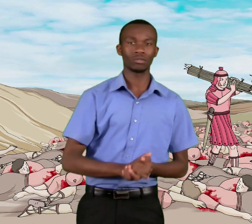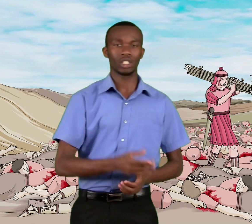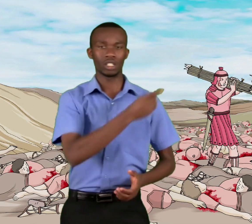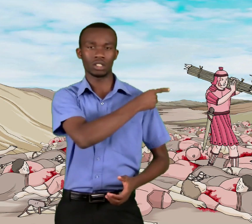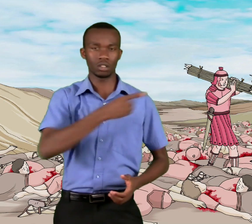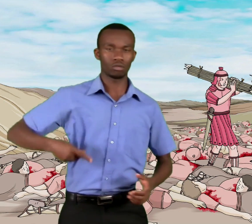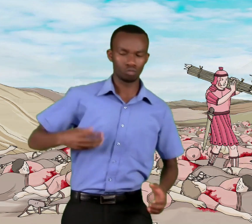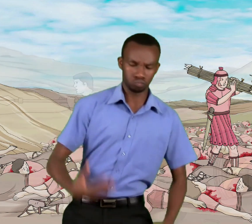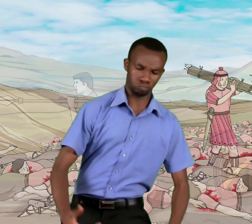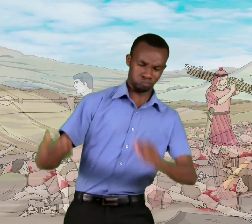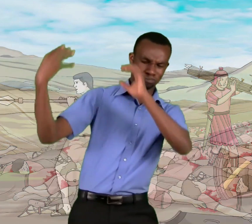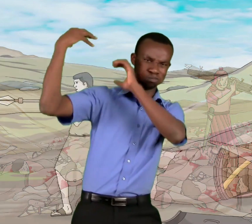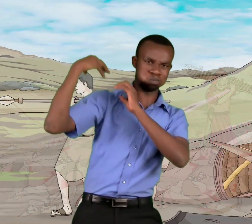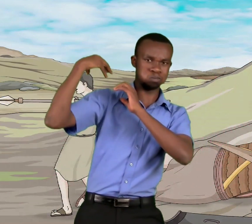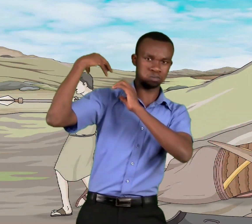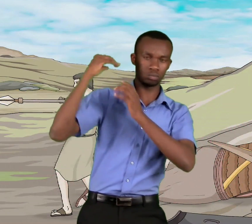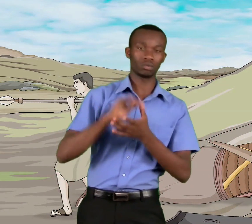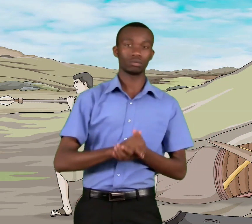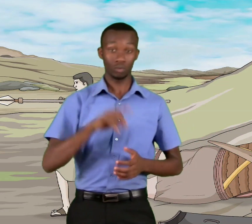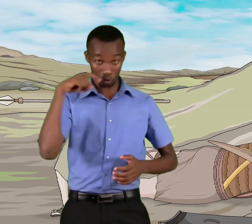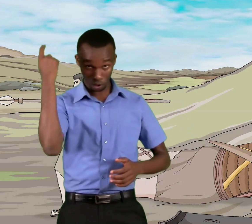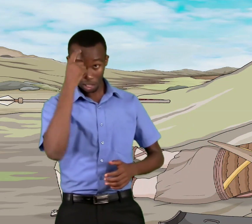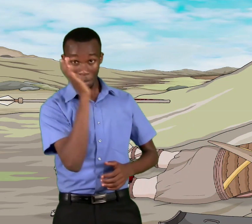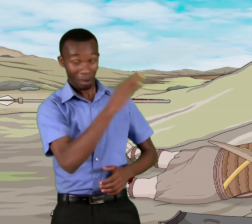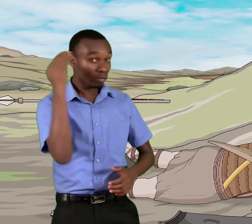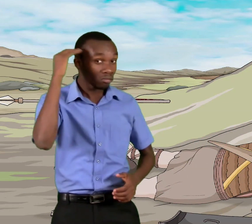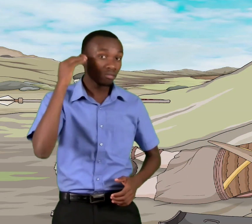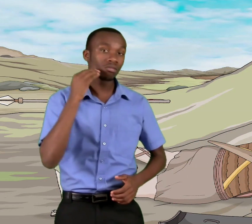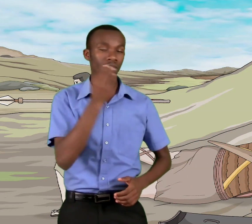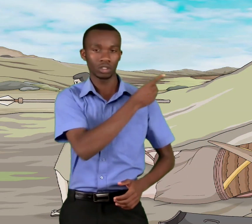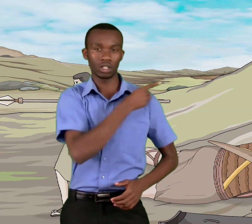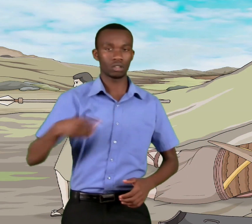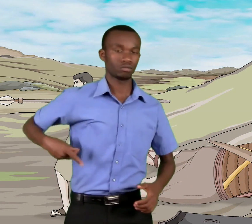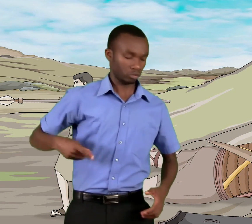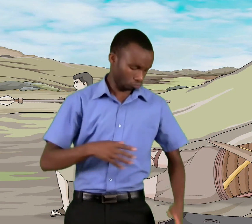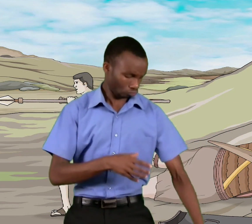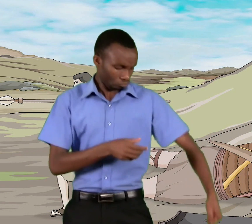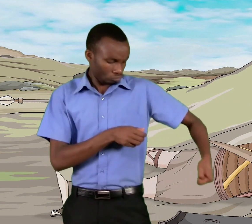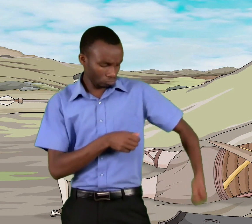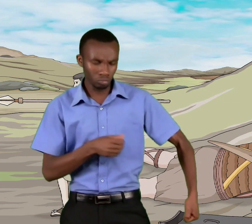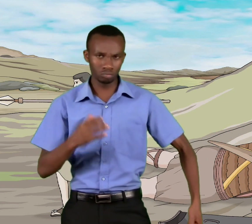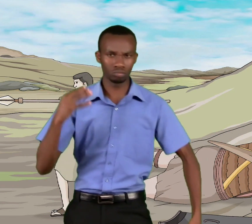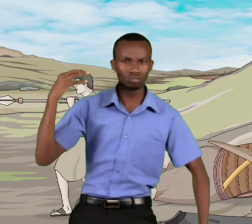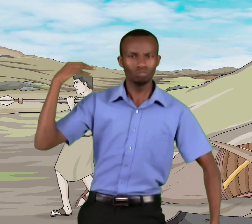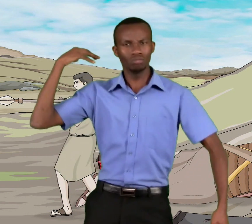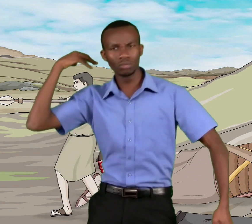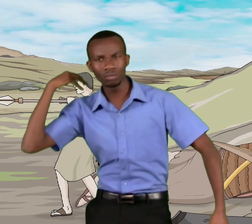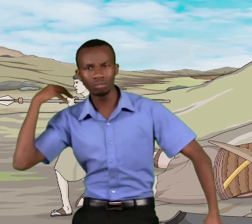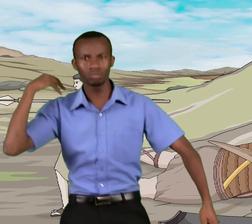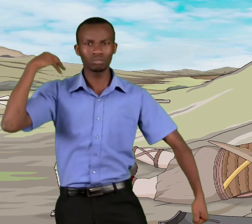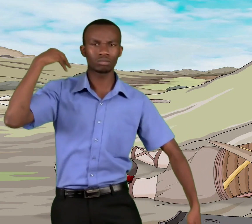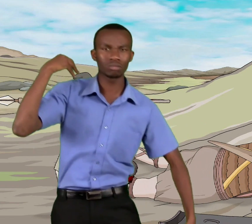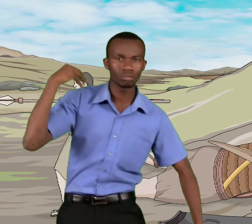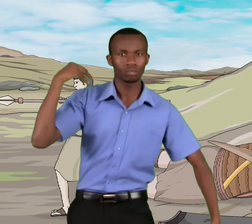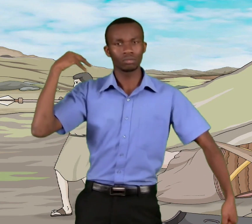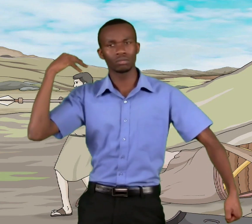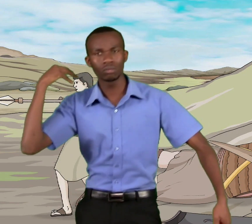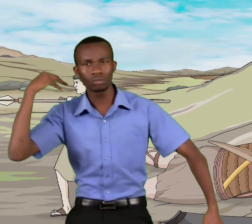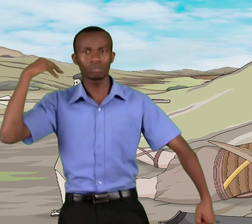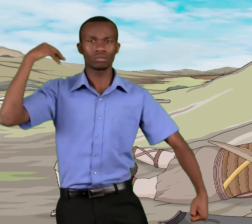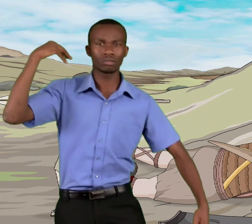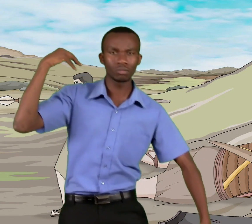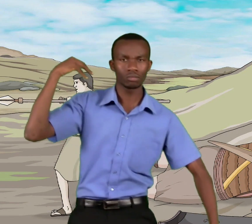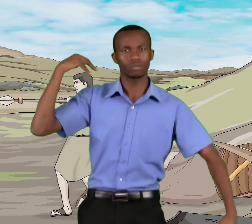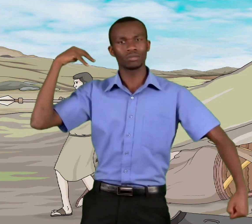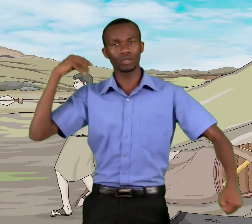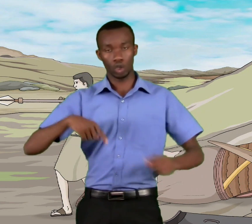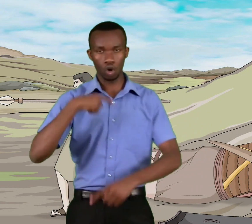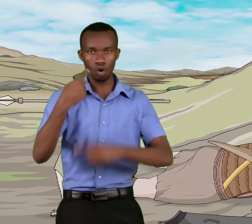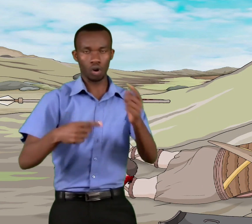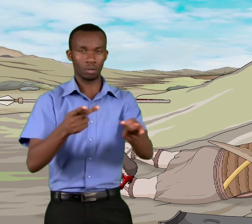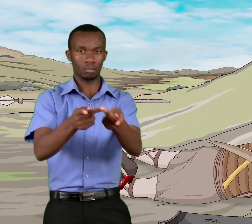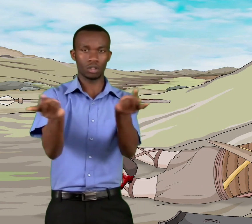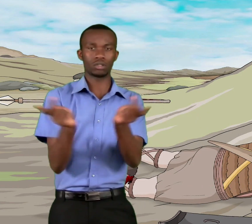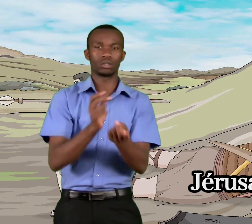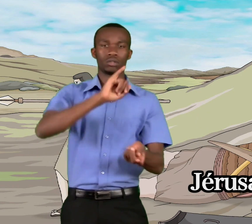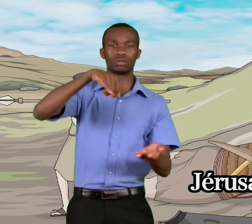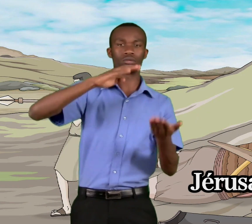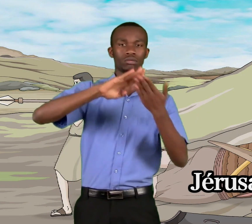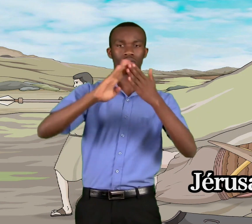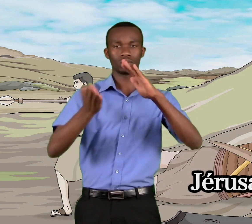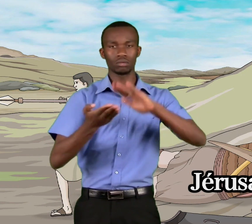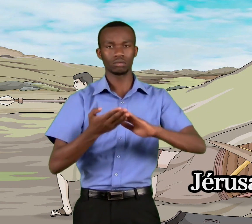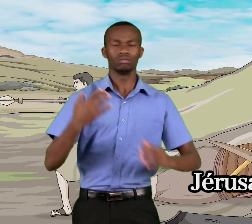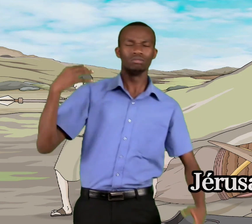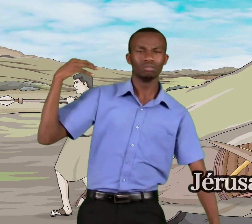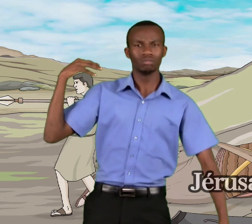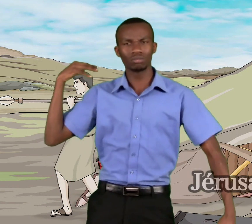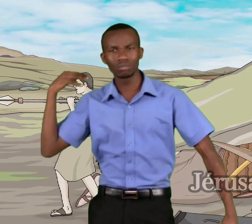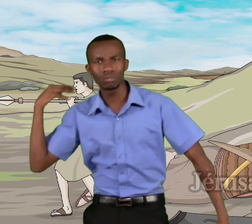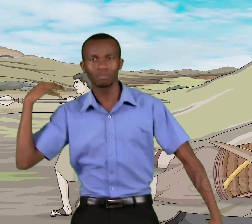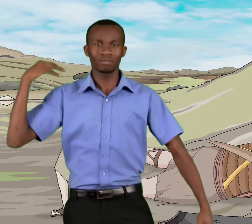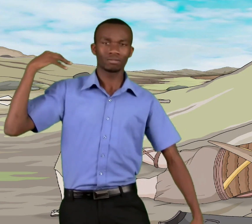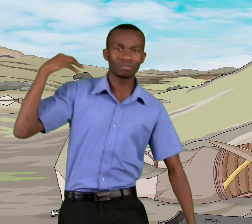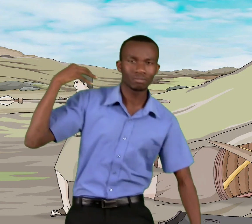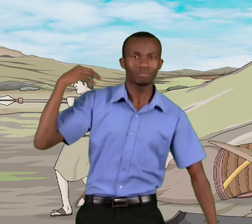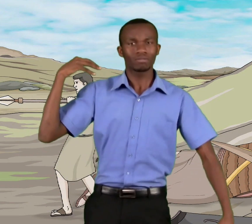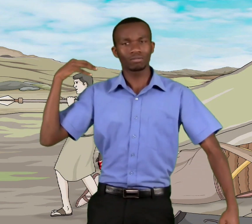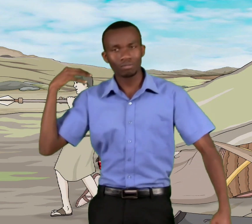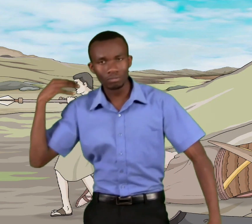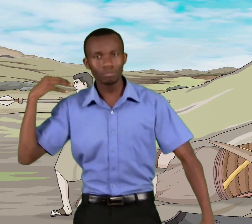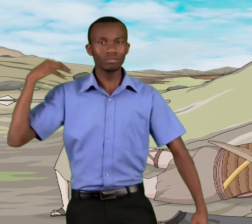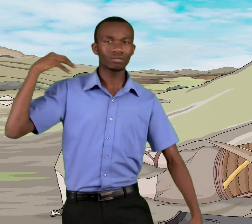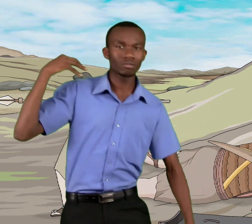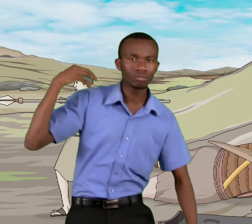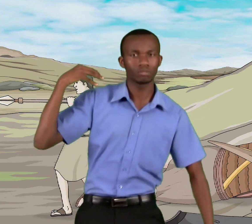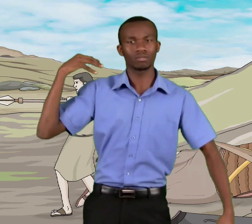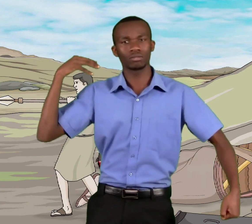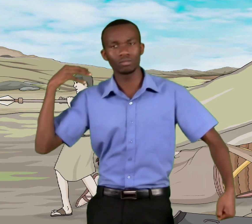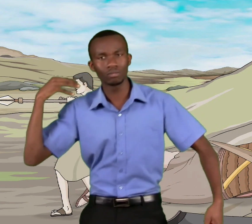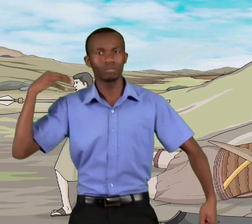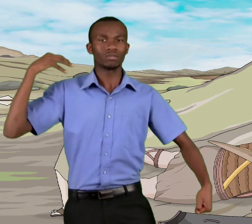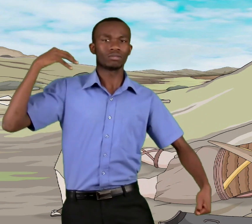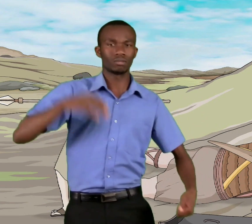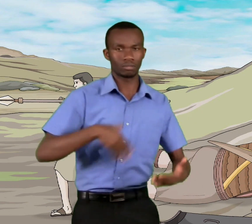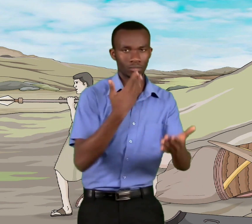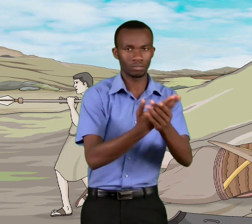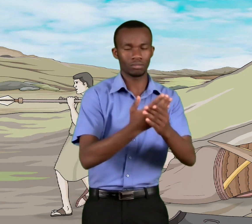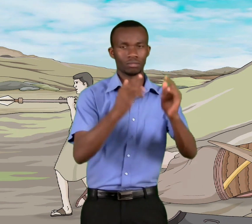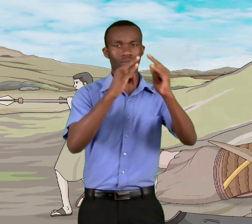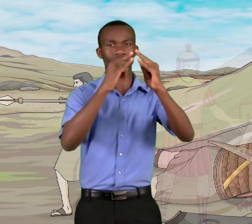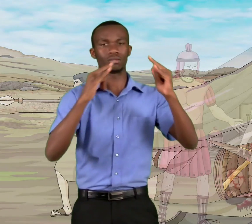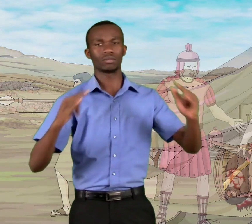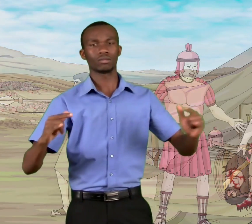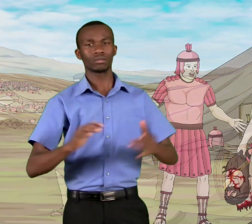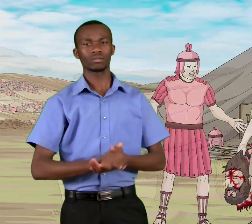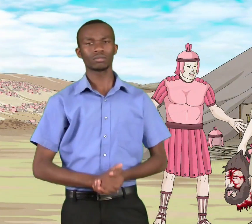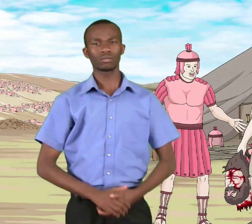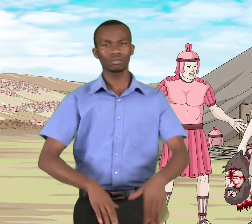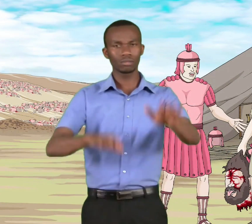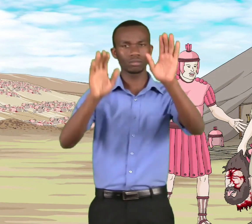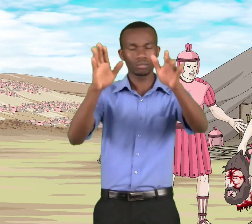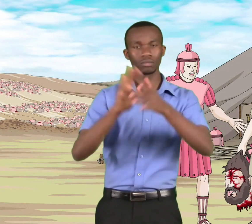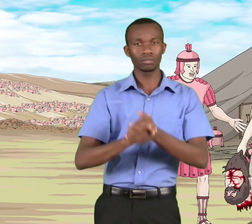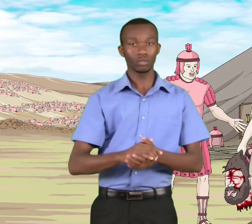David took the head of the Philistine and brought it to Jerusalem, and he put Goliath’s weapons in his own tent. As Saul had watched David going out to confront the Philistine, he said to Abner the commander of the army, “Abner, whose son is this young man?” “As surely as you live, O king,” Abner replied, “I do not know.” “Find out whose son this young man is!” said the king.